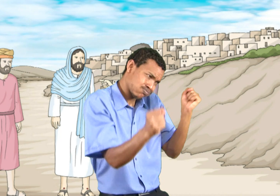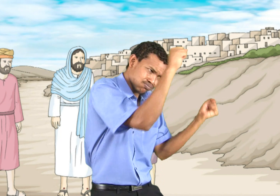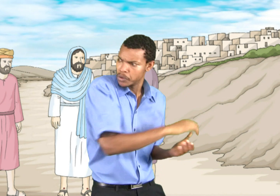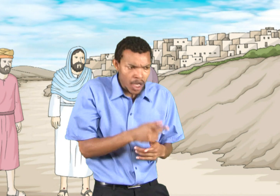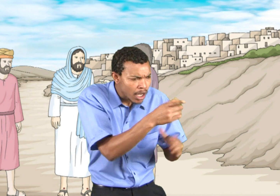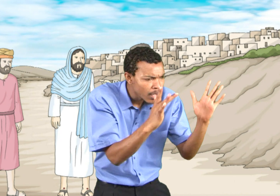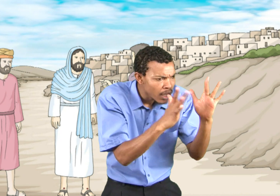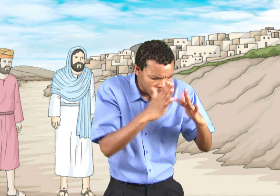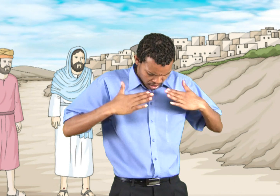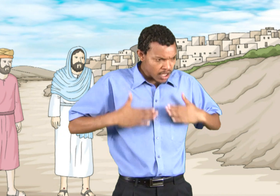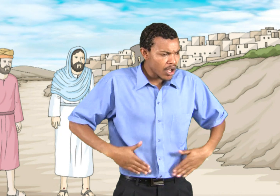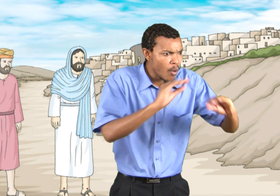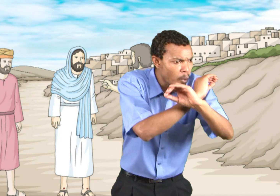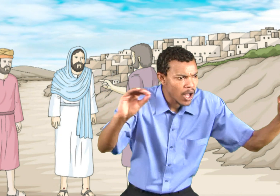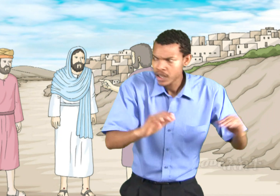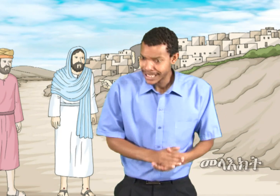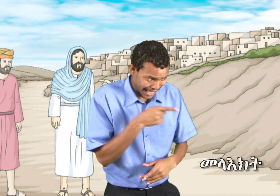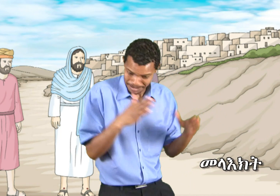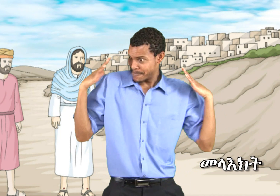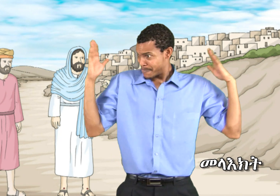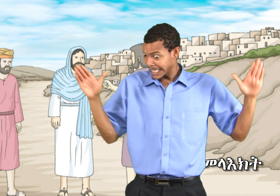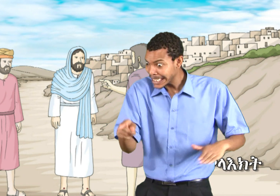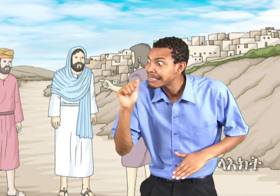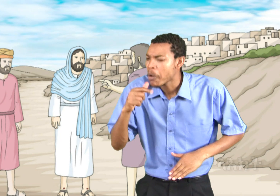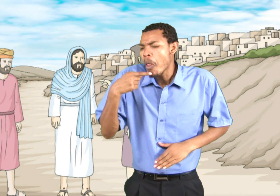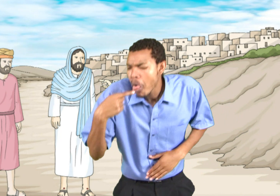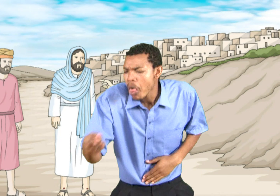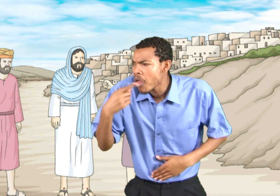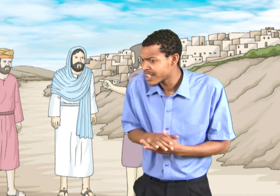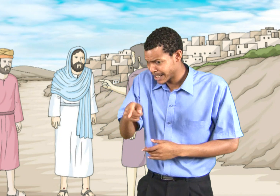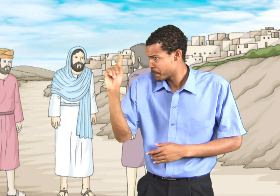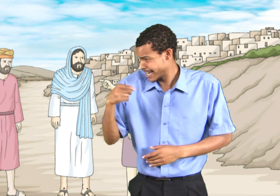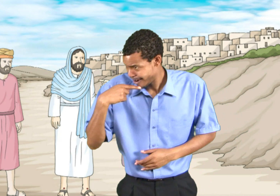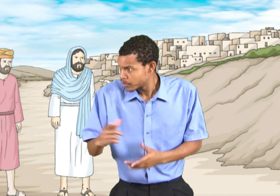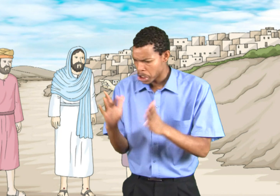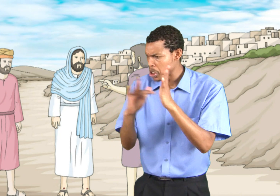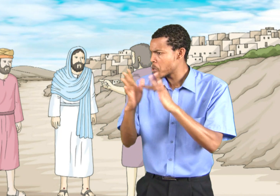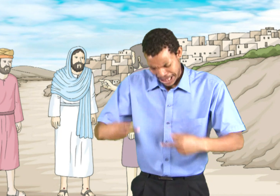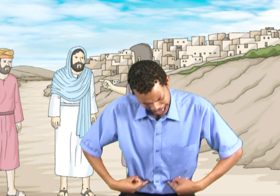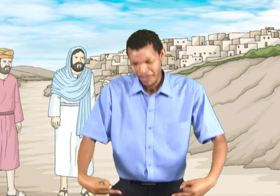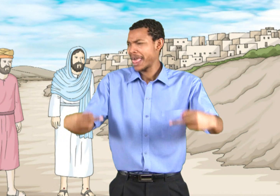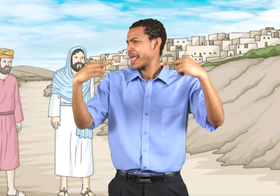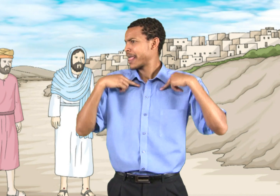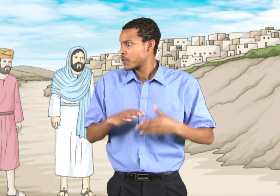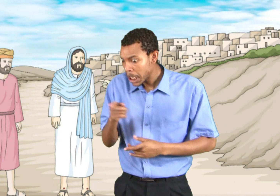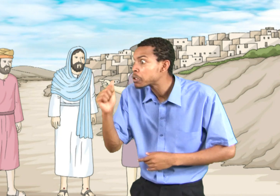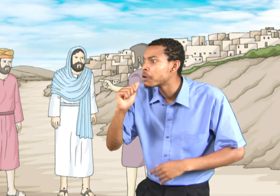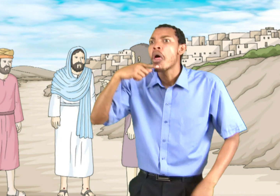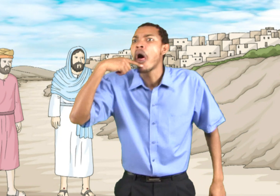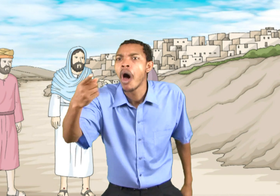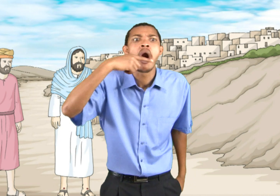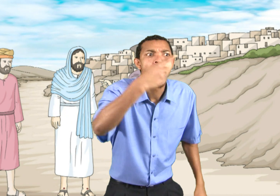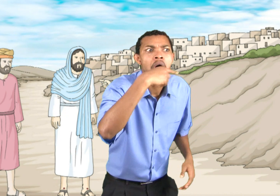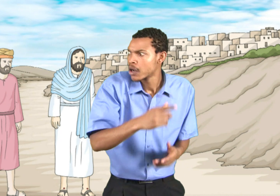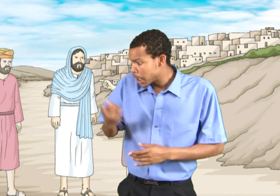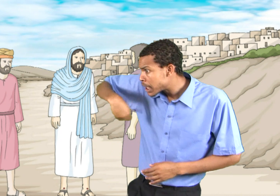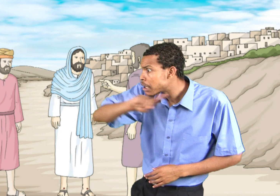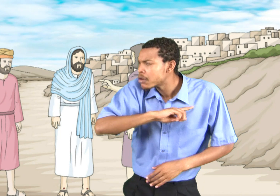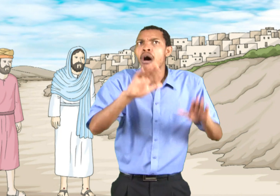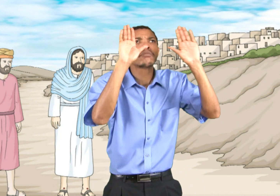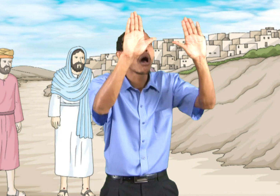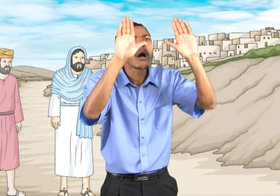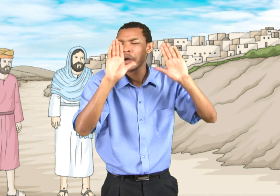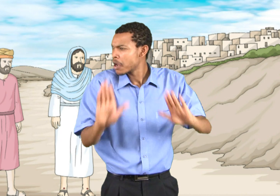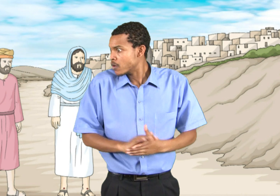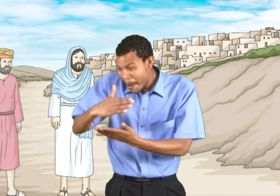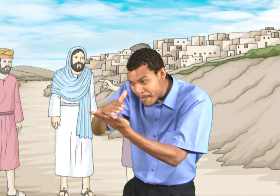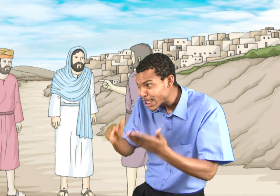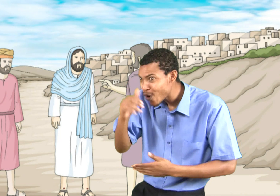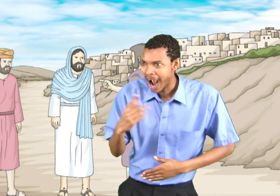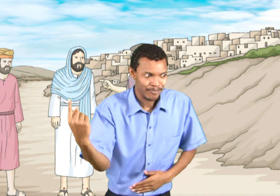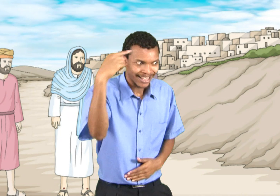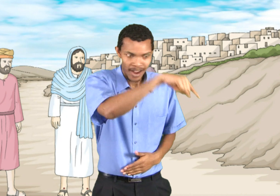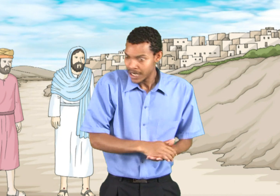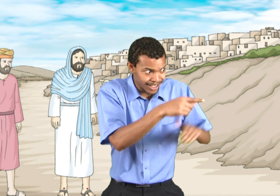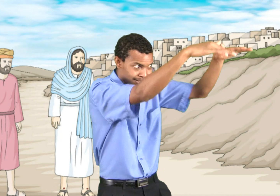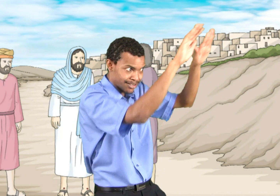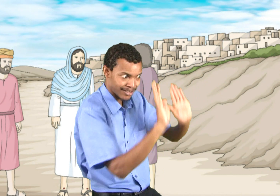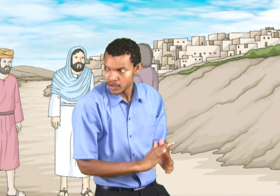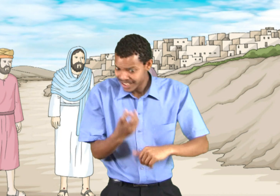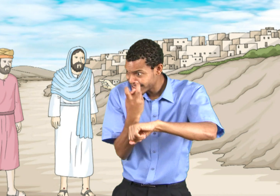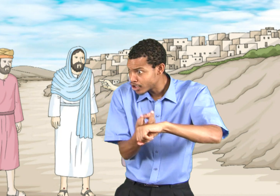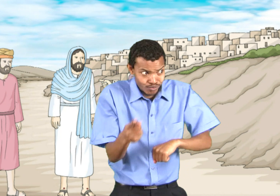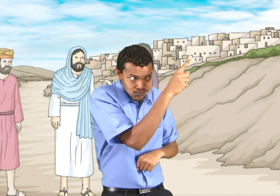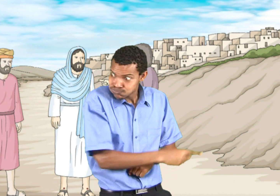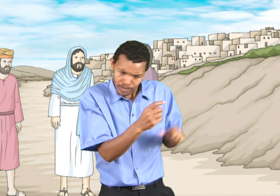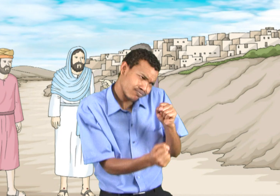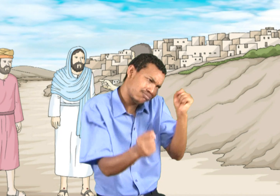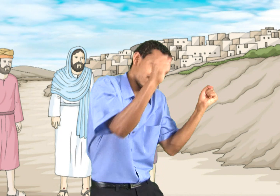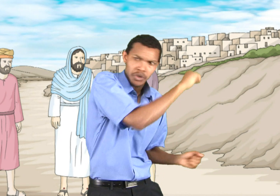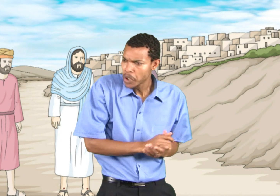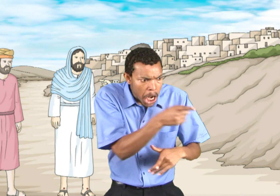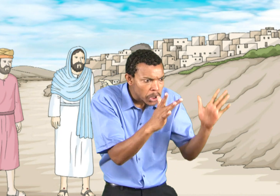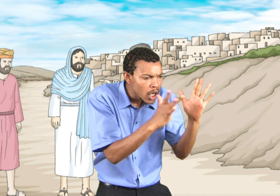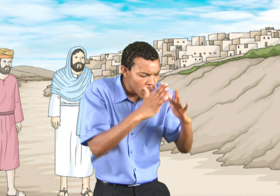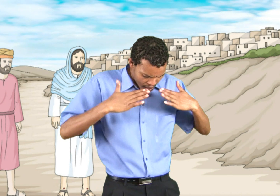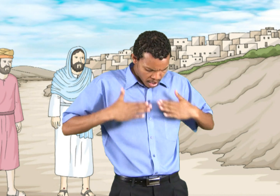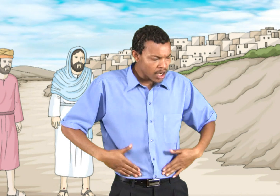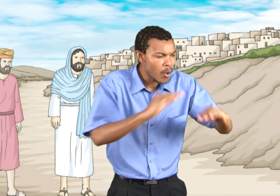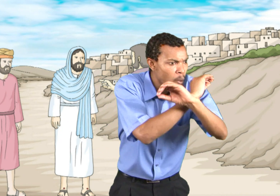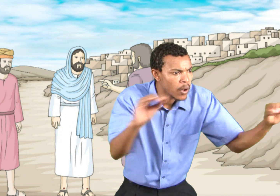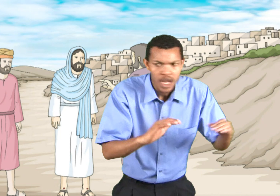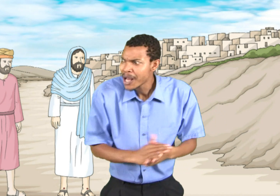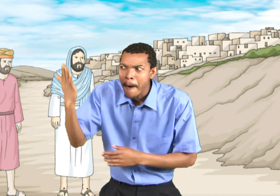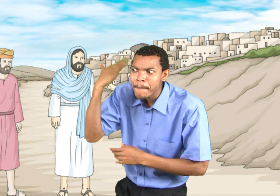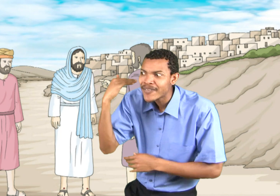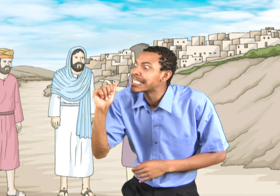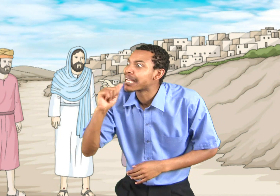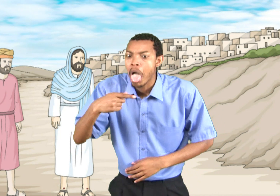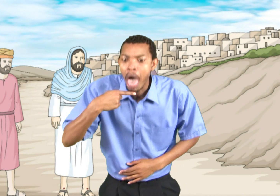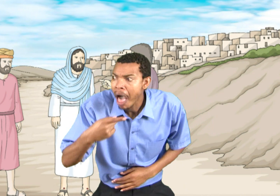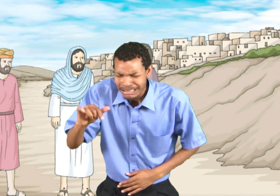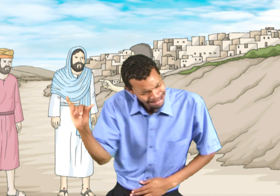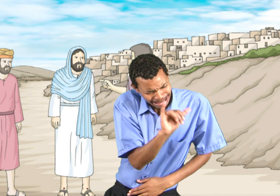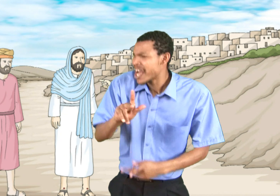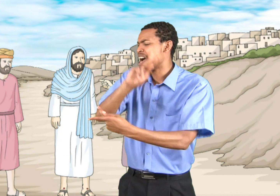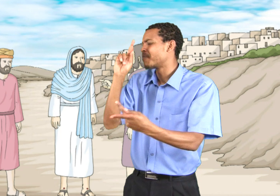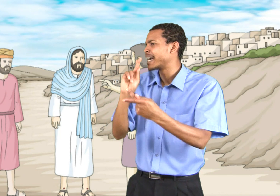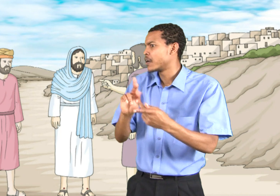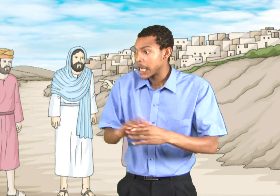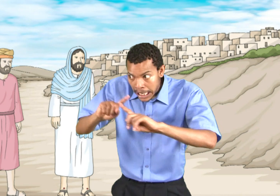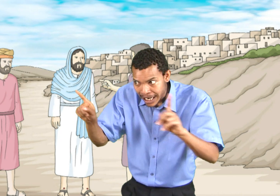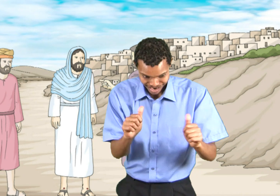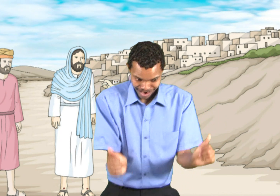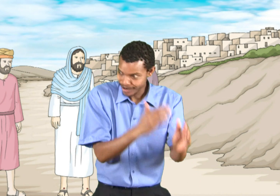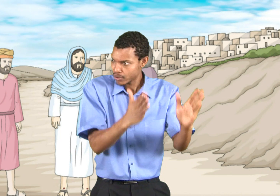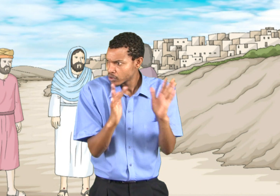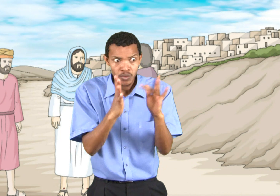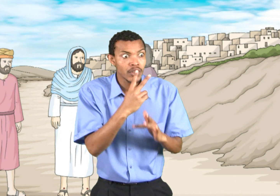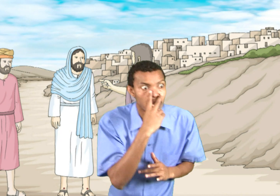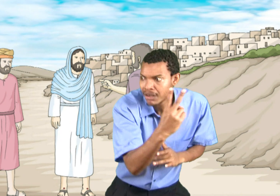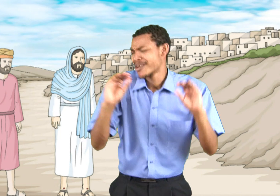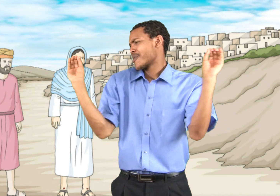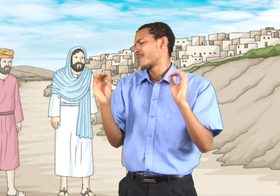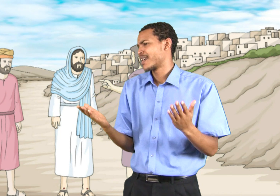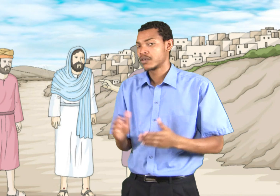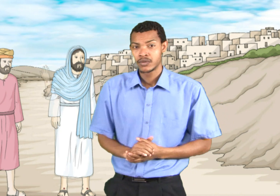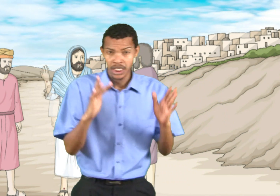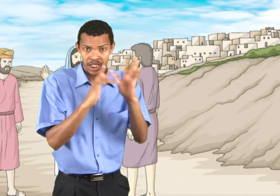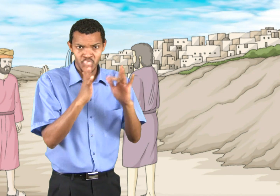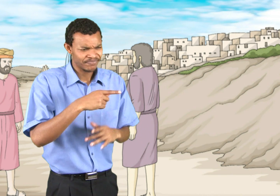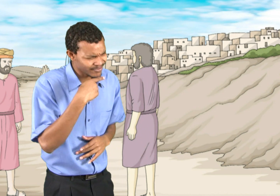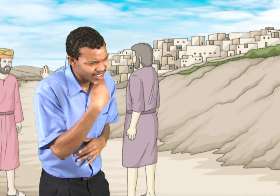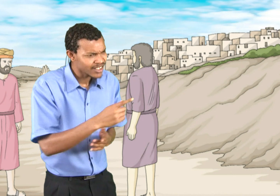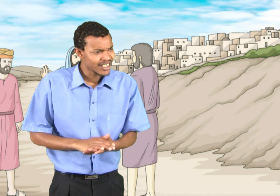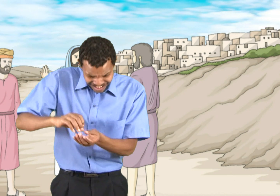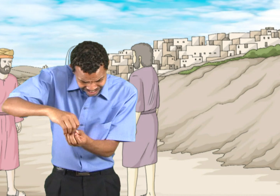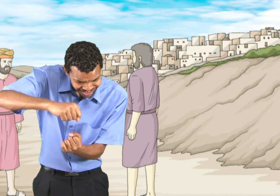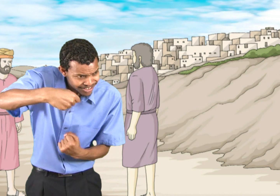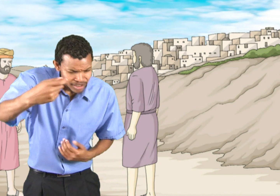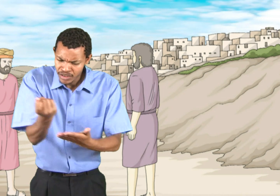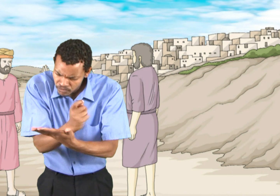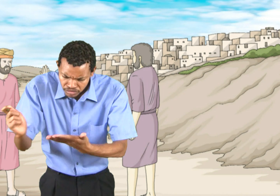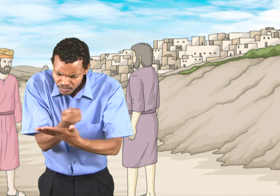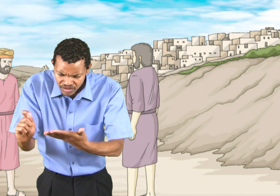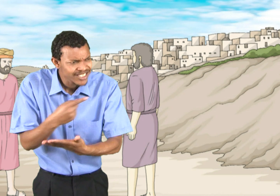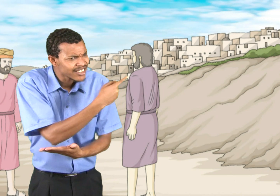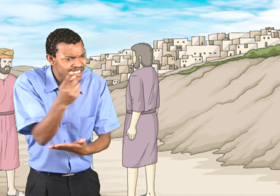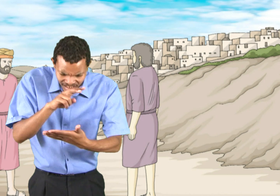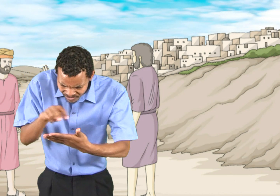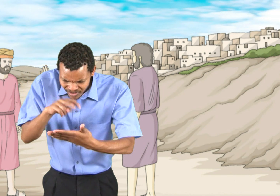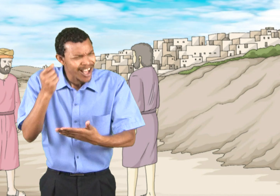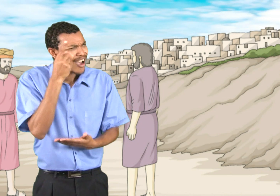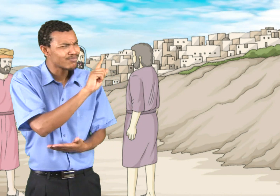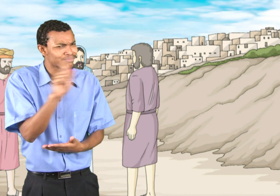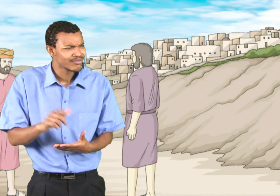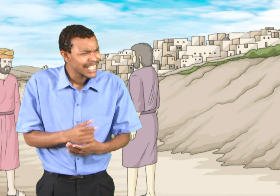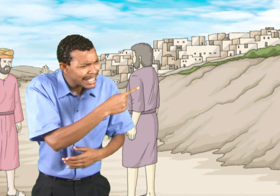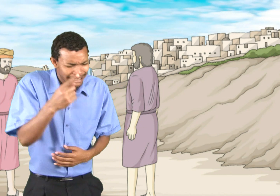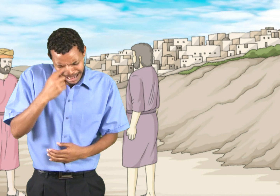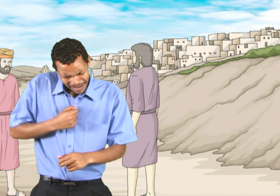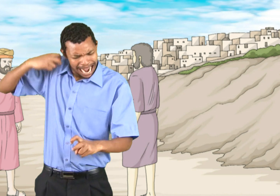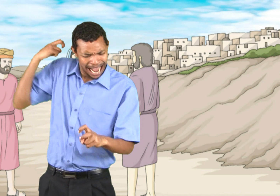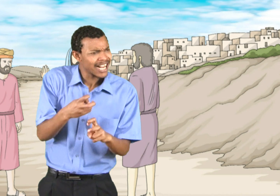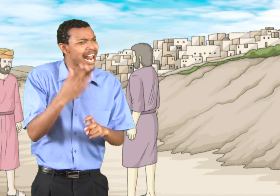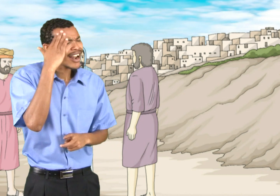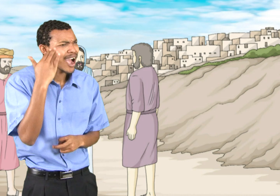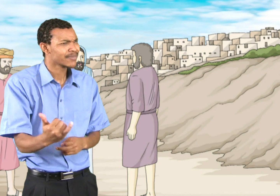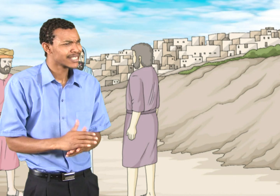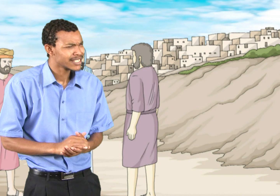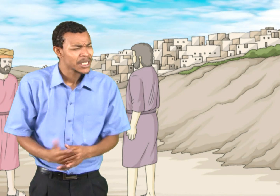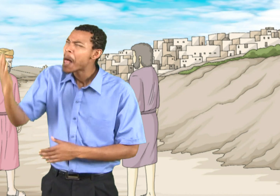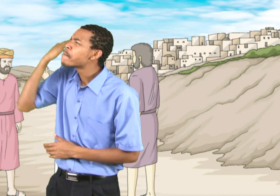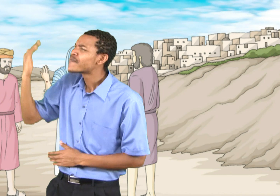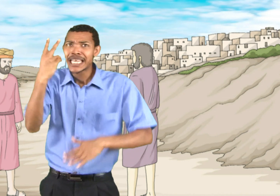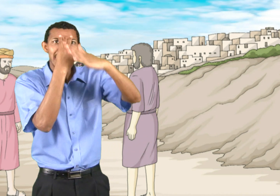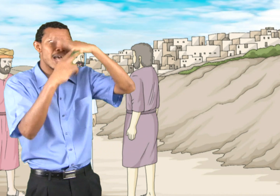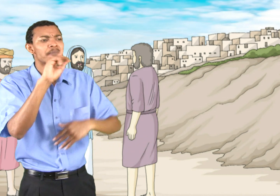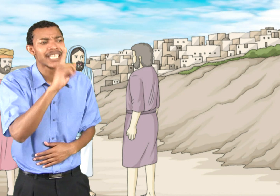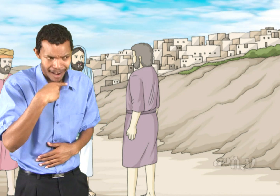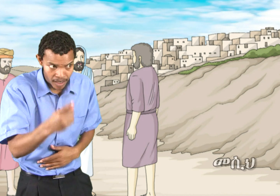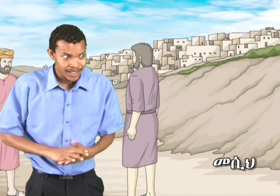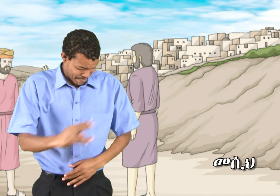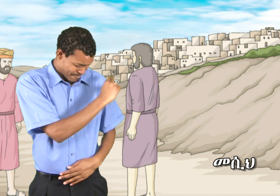Then some of our companions went to the tomb and found it just as the women had described. But Him they did not see.” Then Jesus said to them, “O foolish ones, how slow are your hearts to believe all that the prophets have spoken!